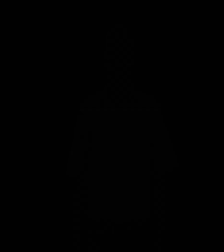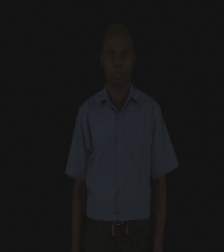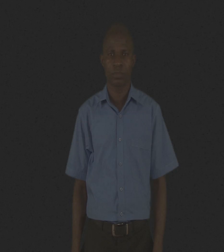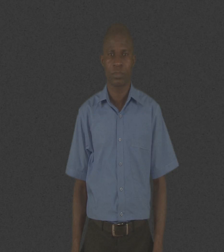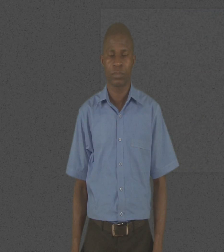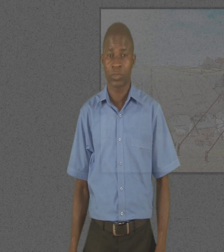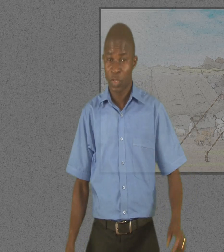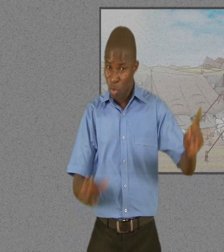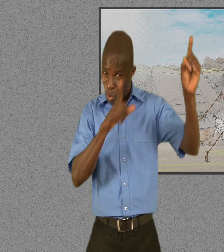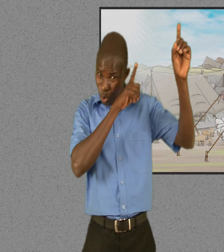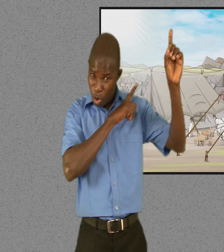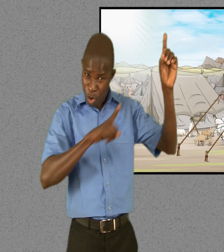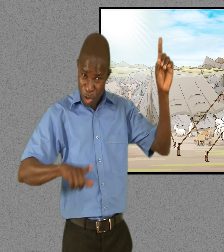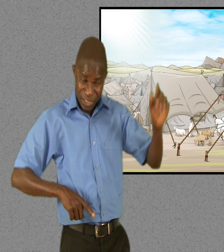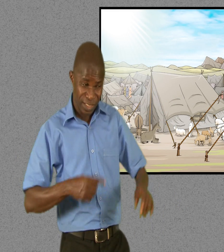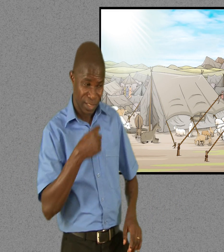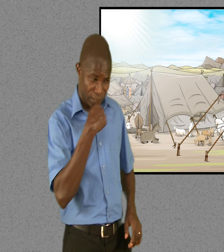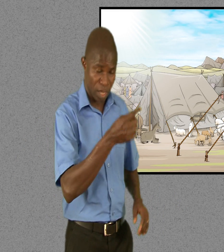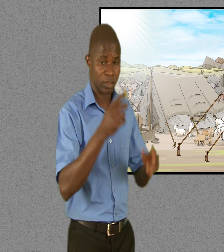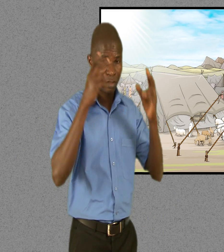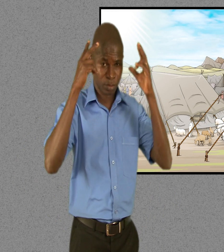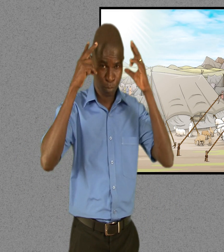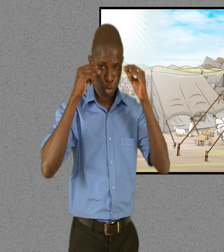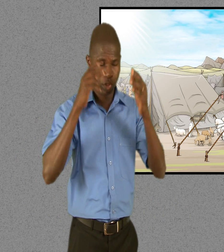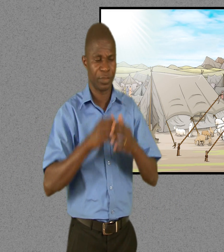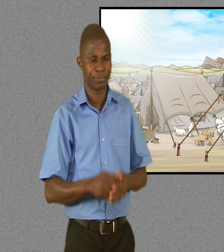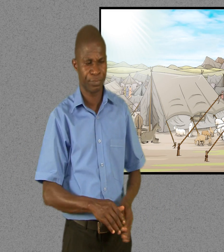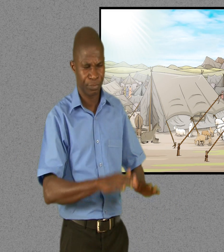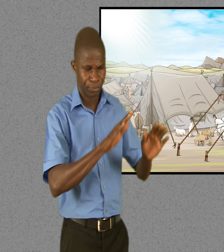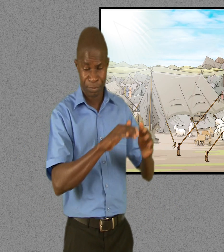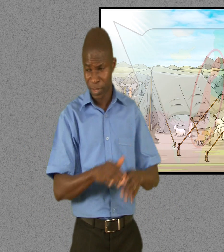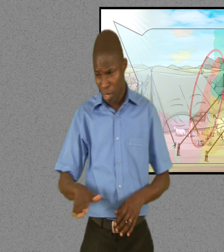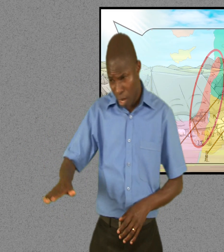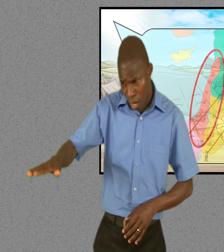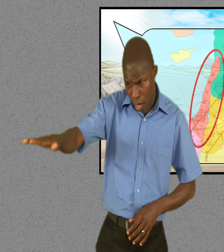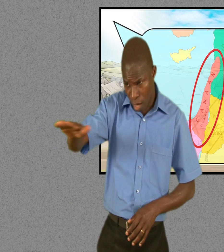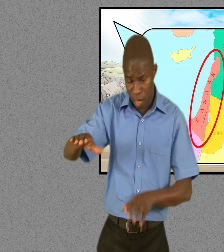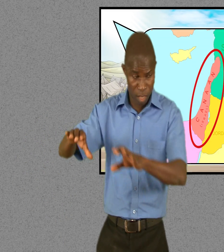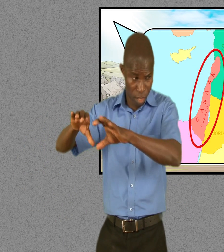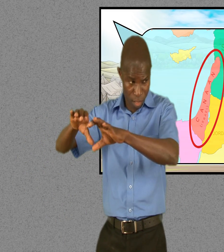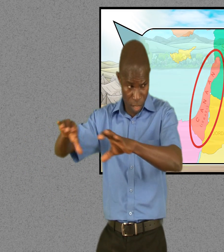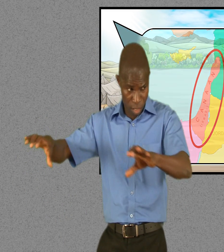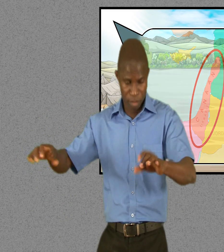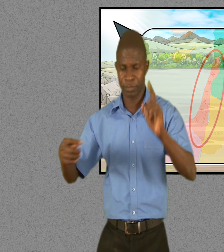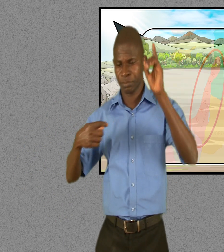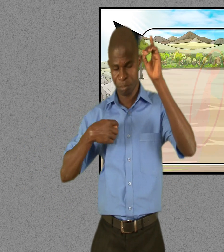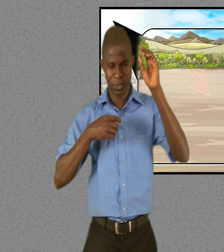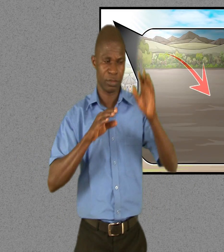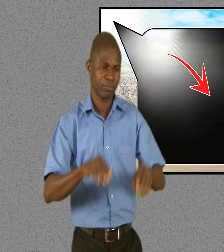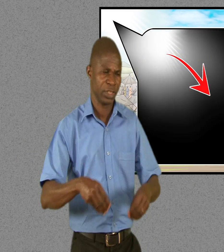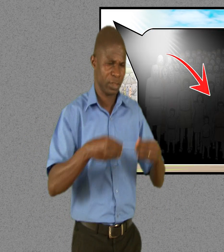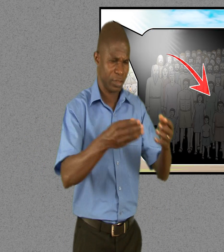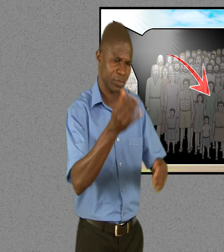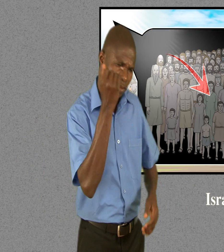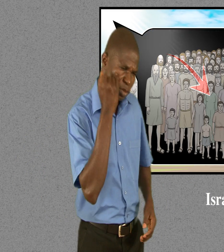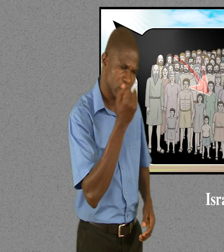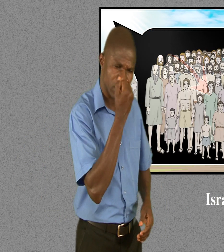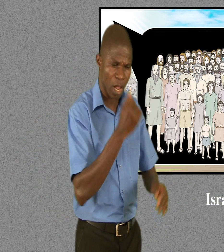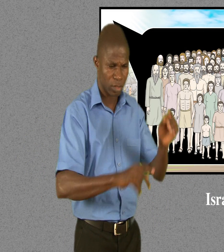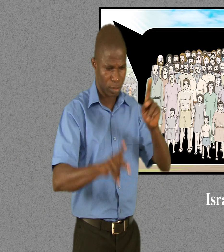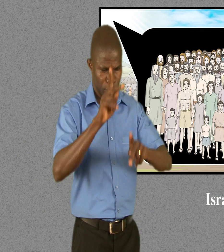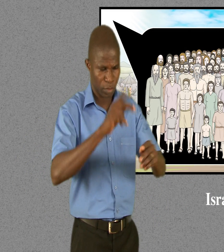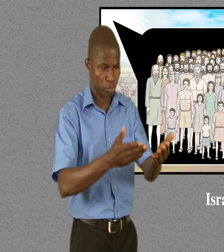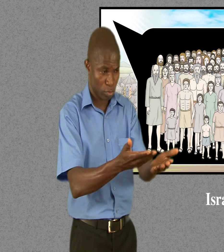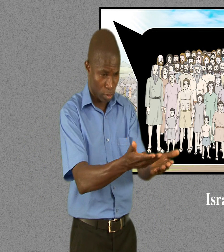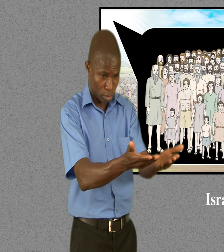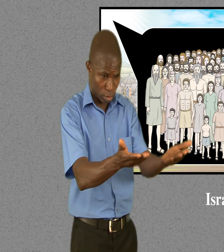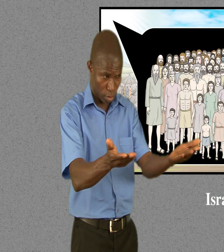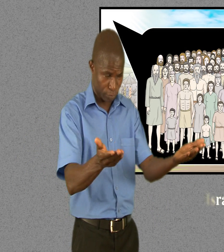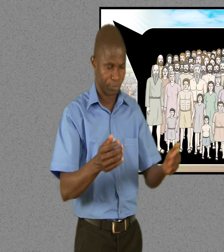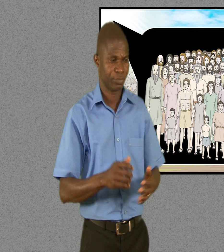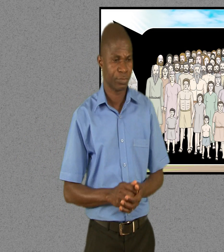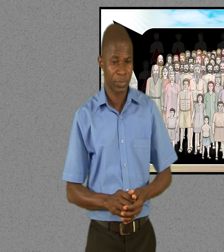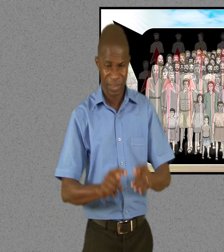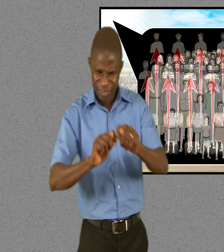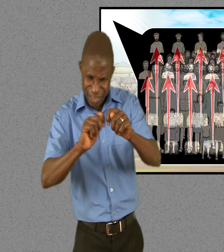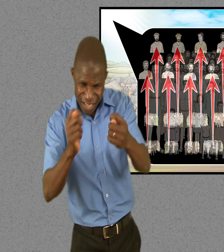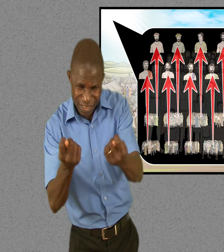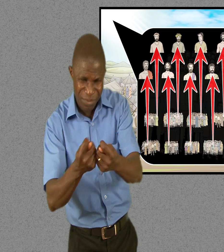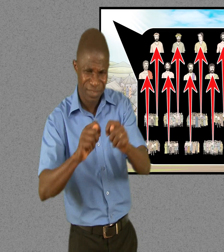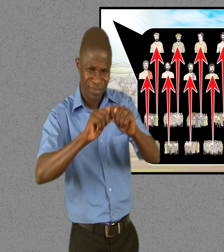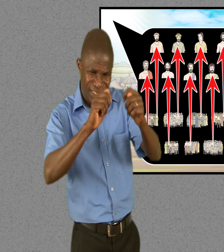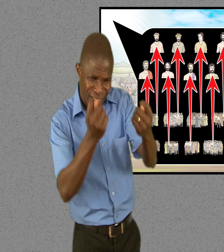And the LORD said to Moses, “Send out for yourself men to spy out the land of Canaan, which I am giving to the Israelites.